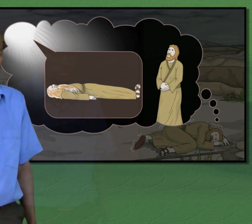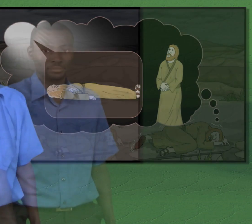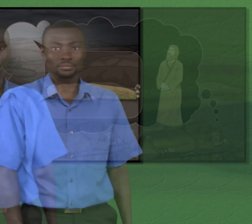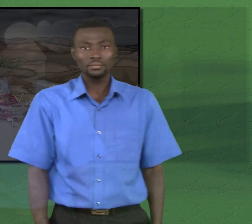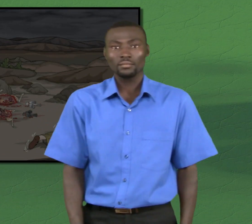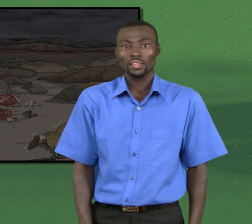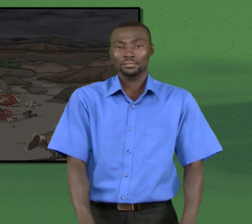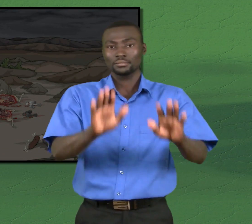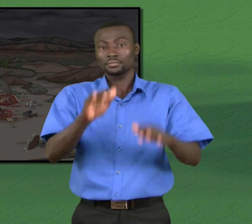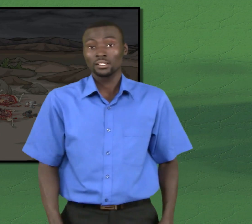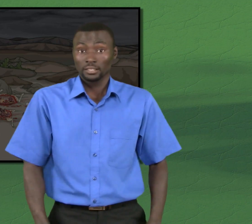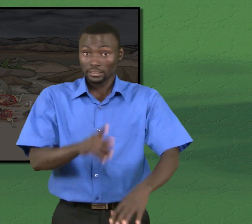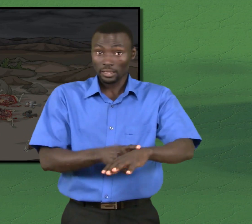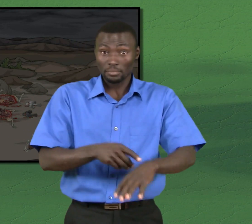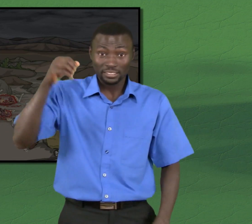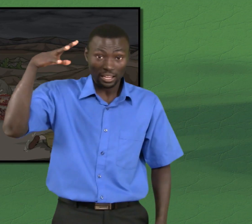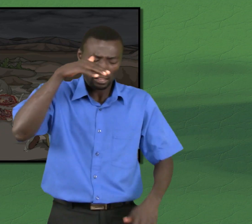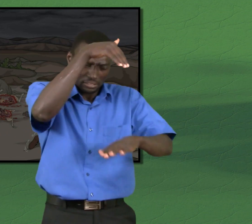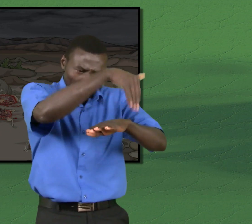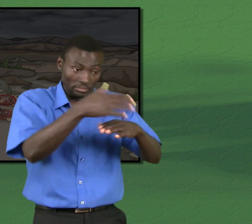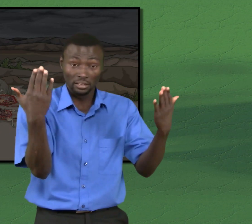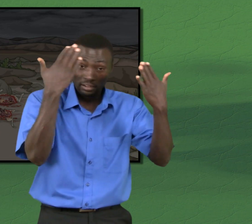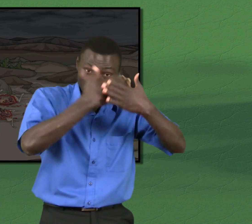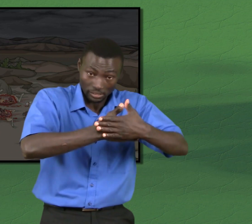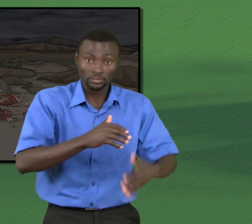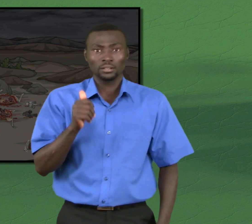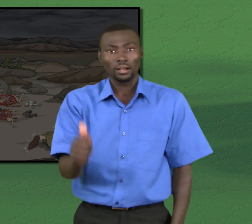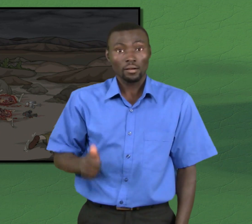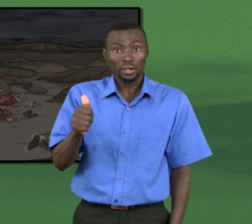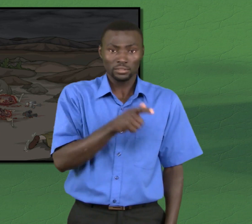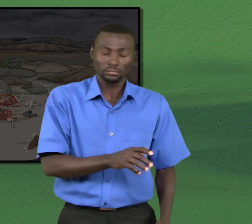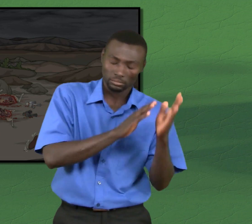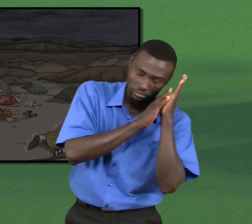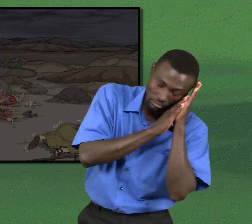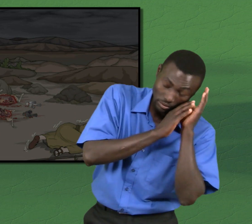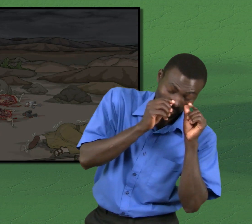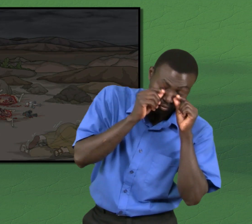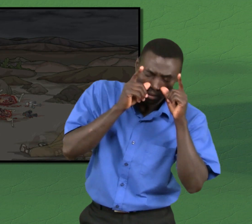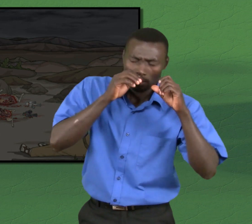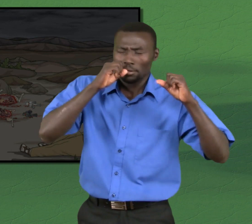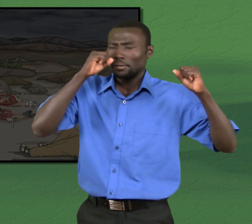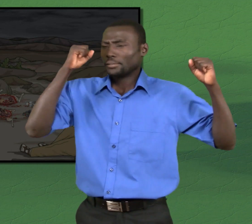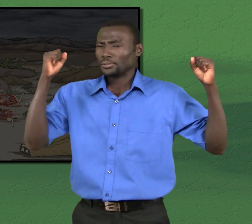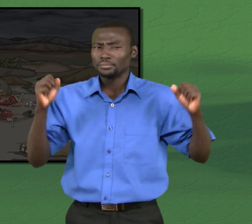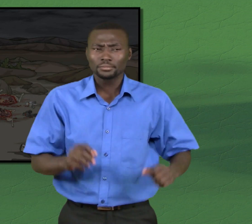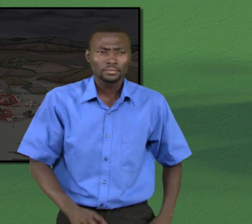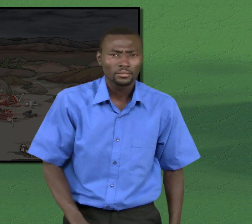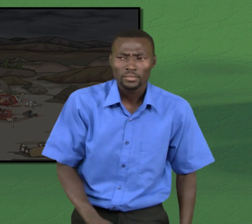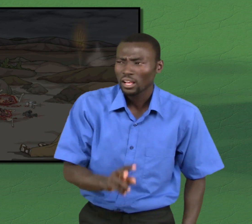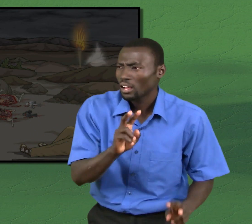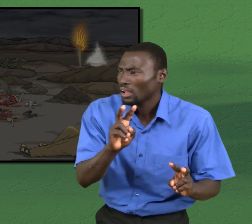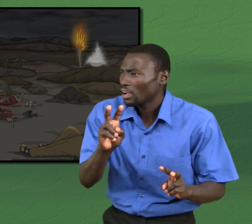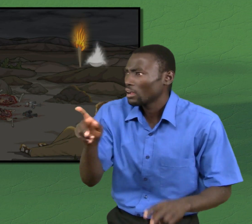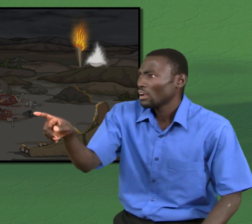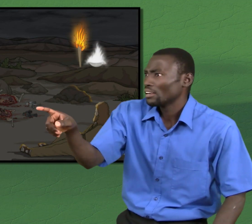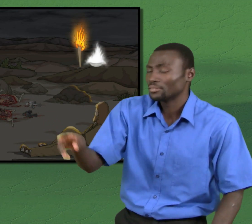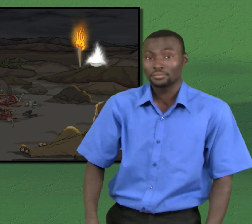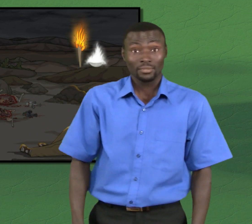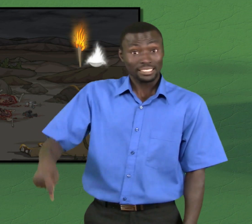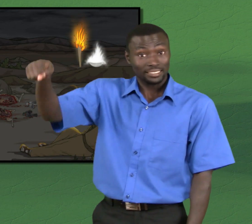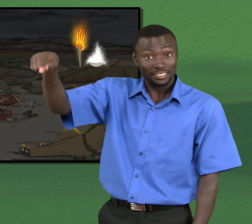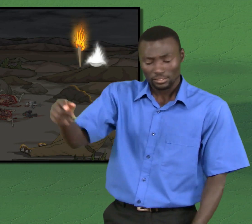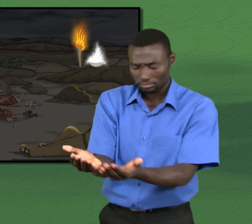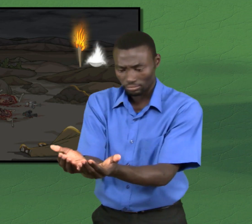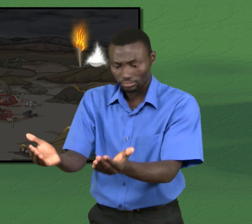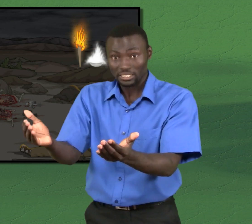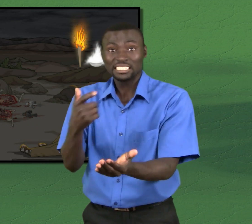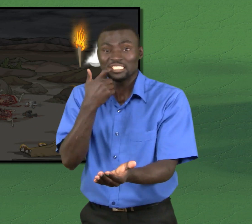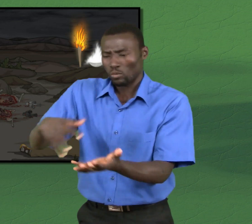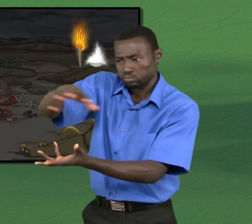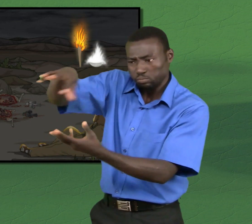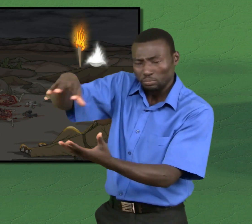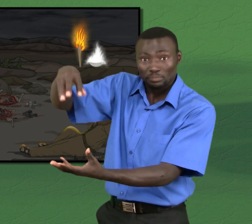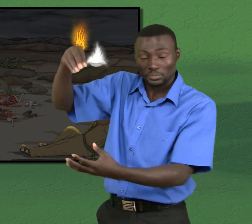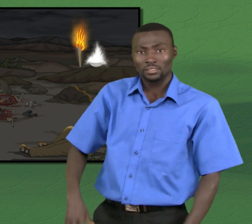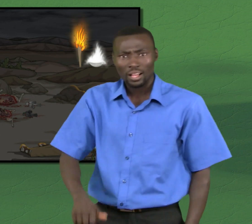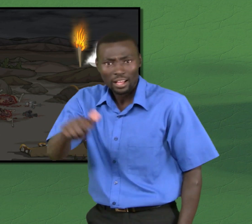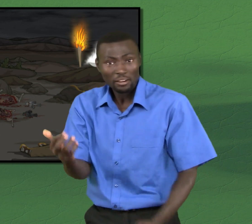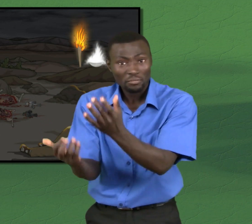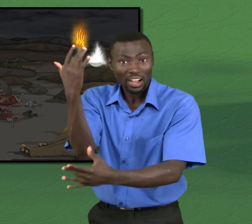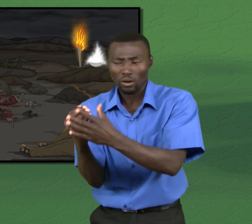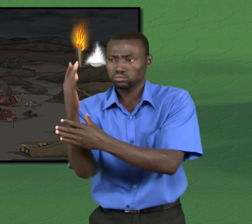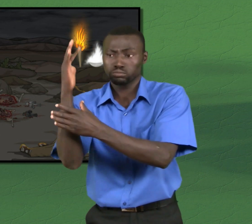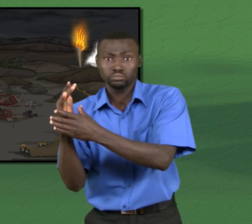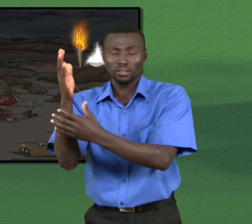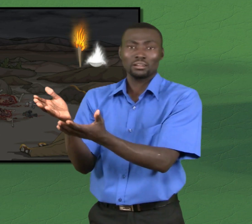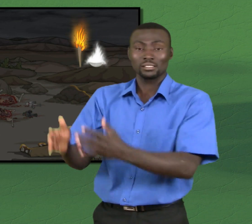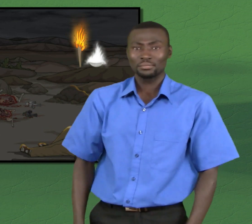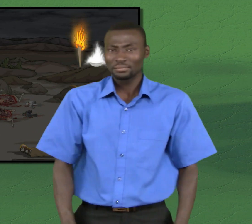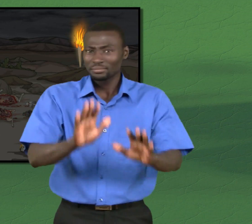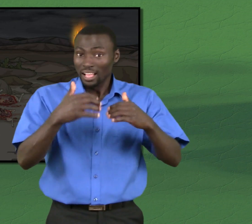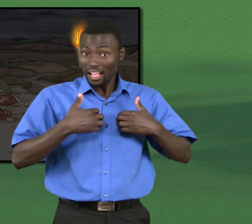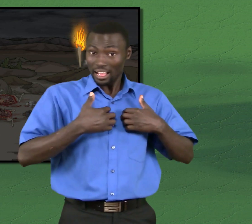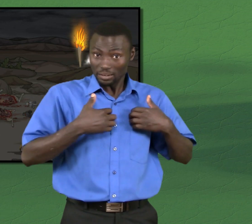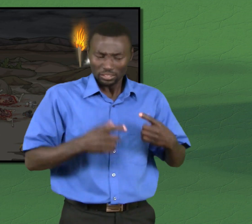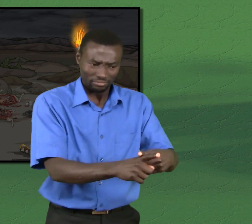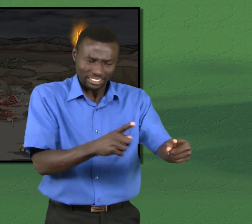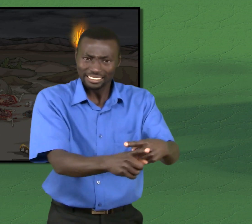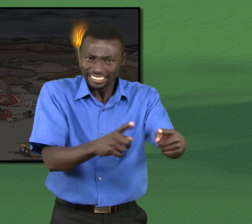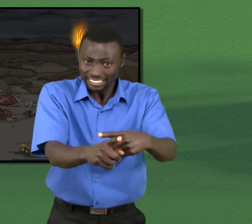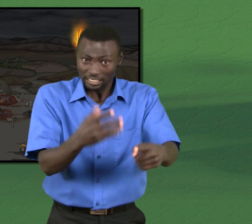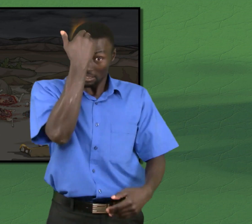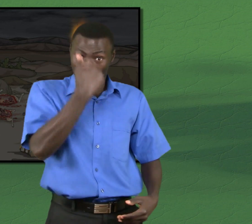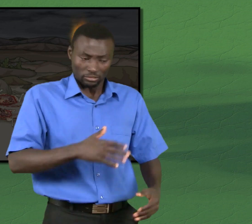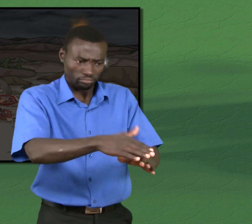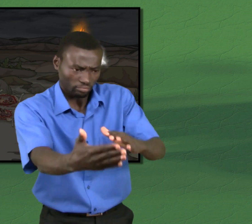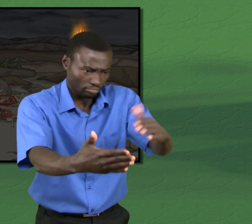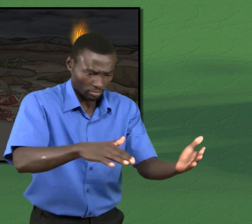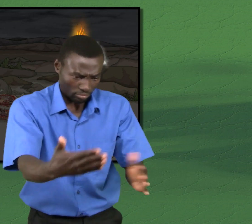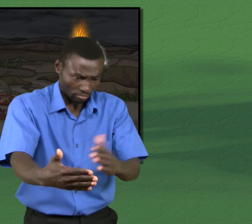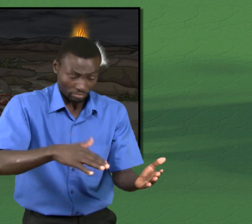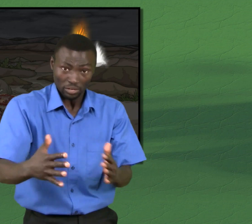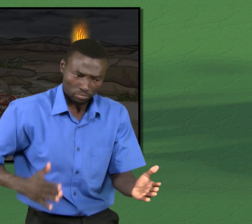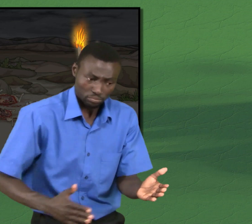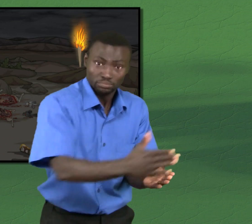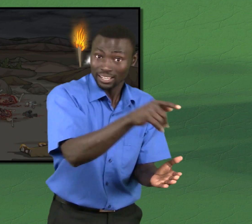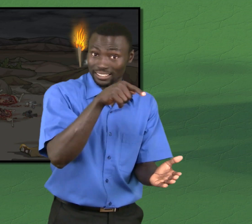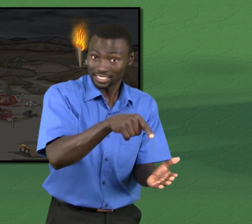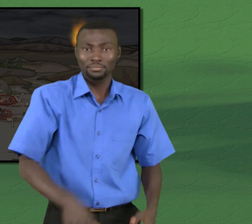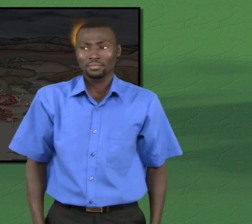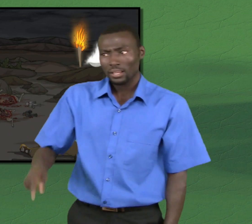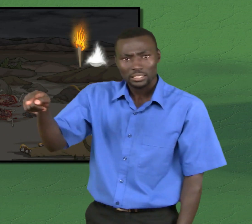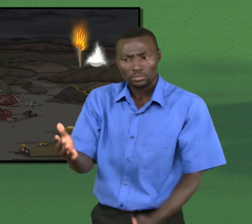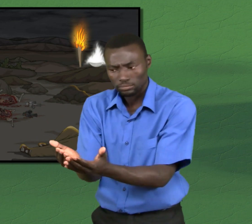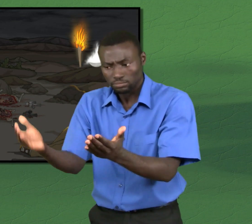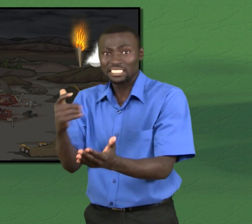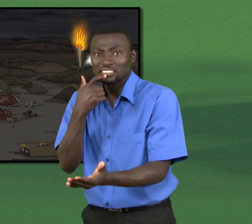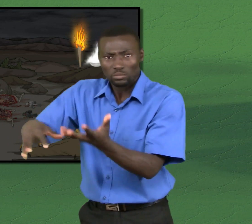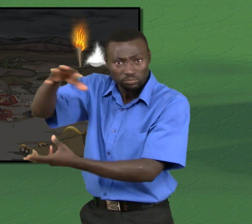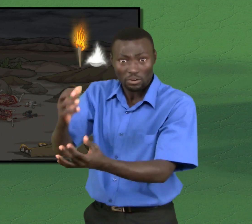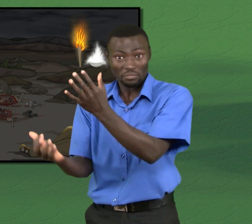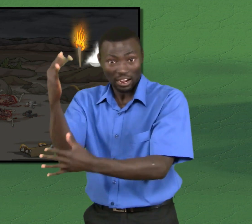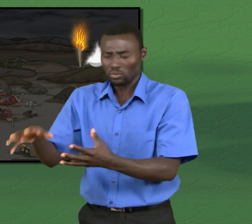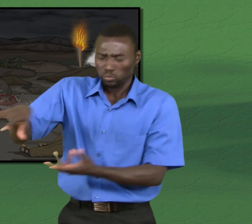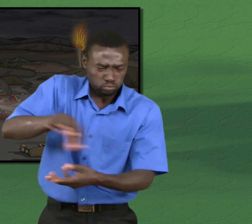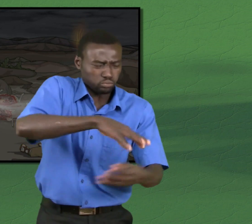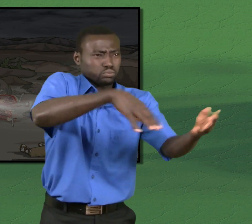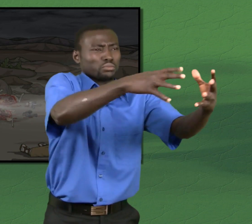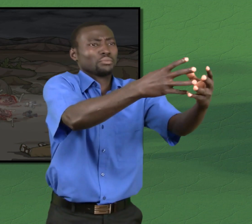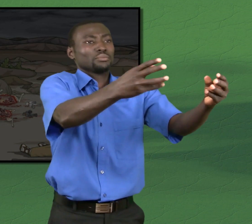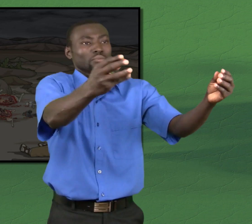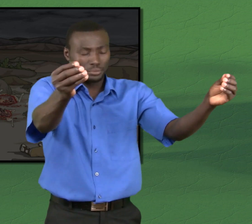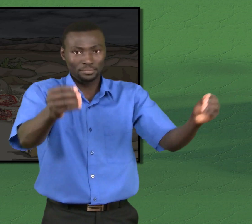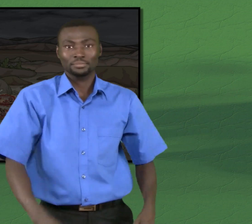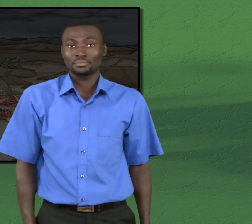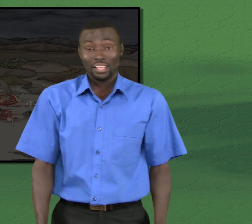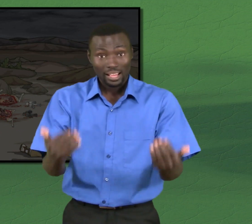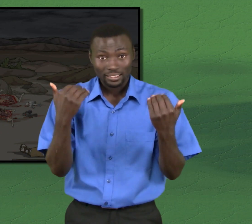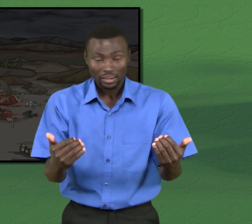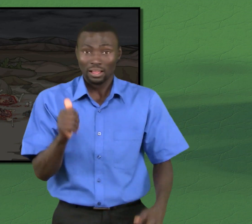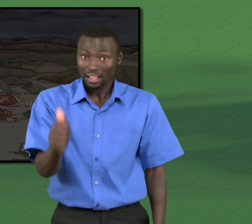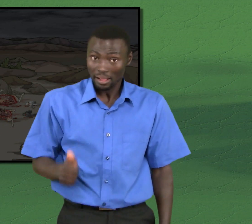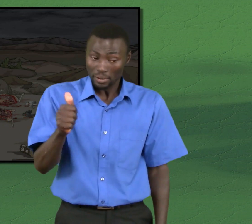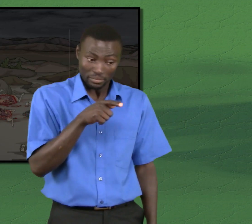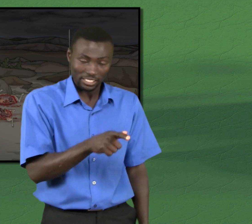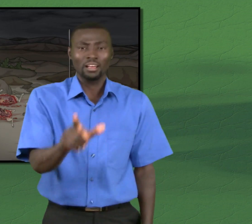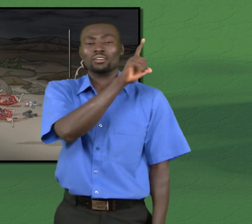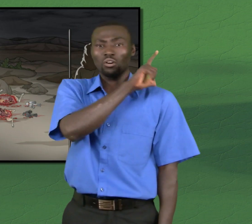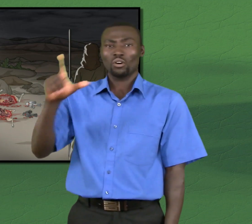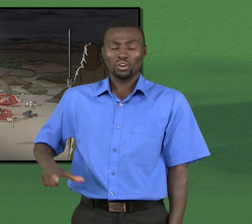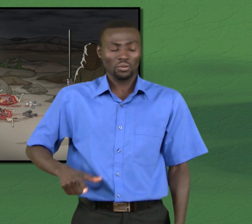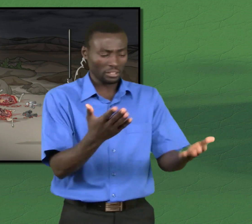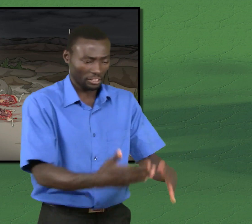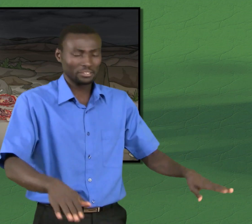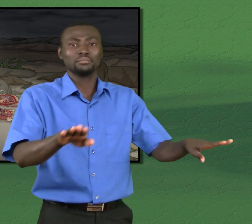When the sun had set and darkness had fallen, behold, a smoking firepot and a flaming torch appeared and passed between the halves of the carcasses.